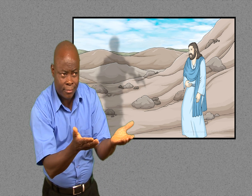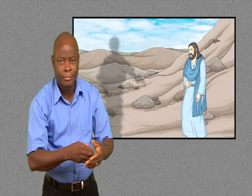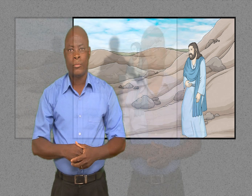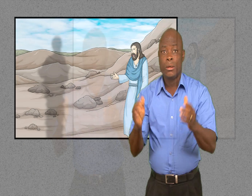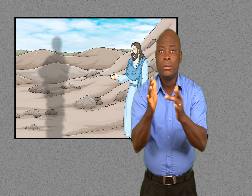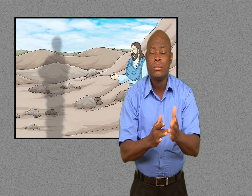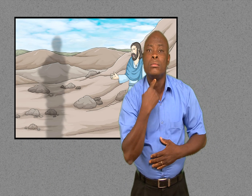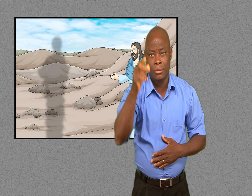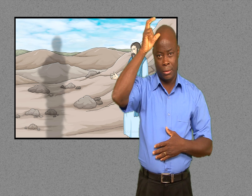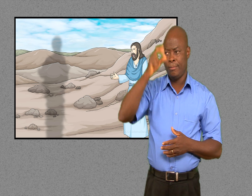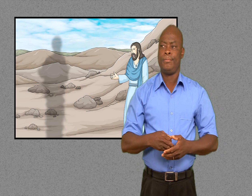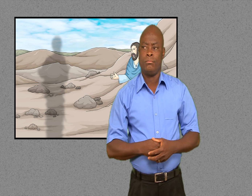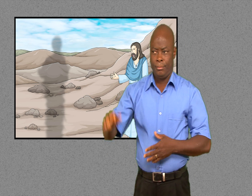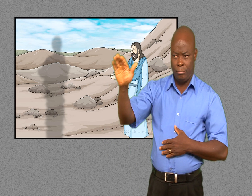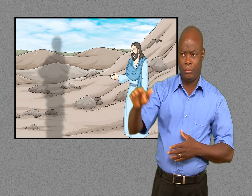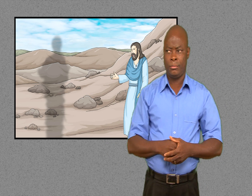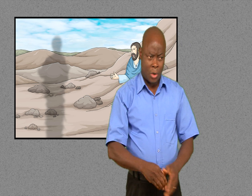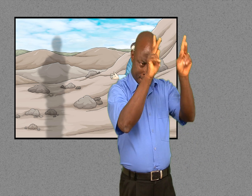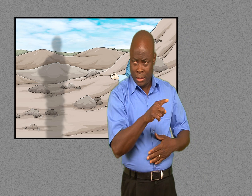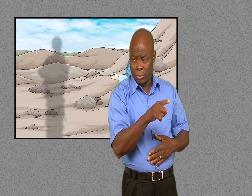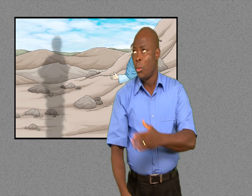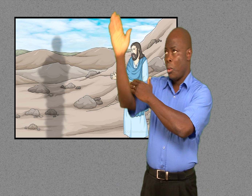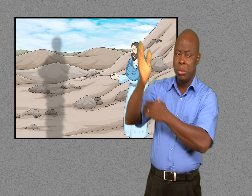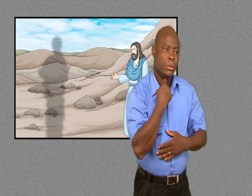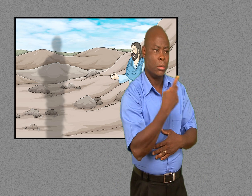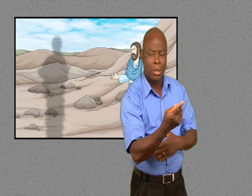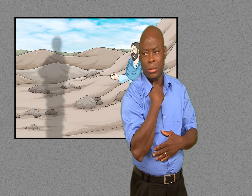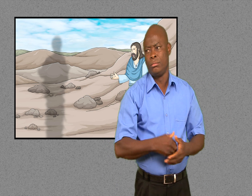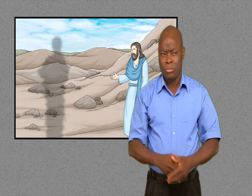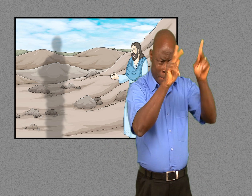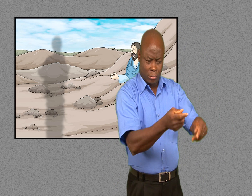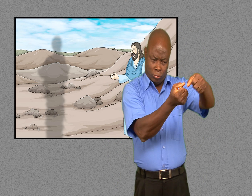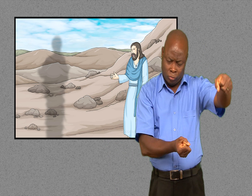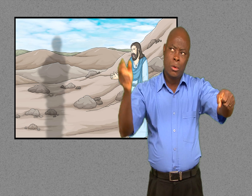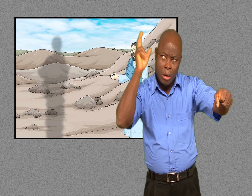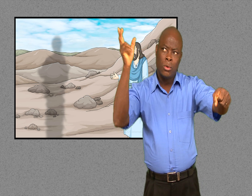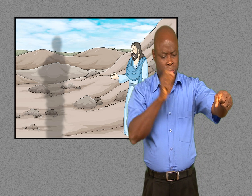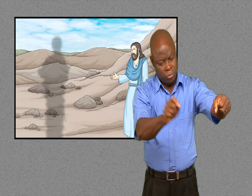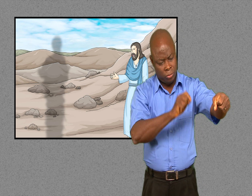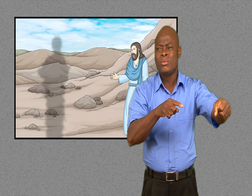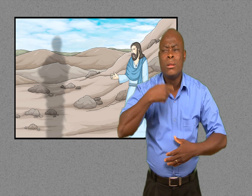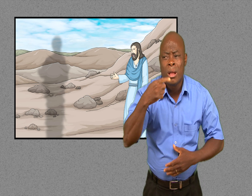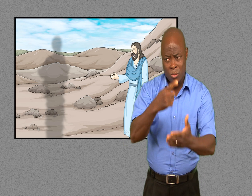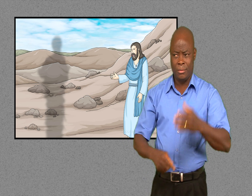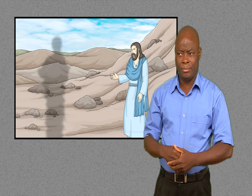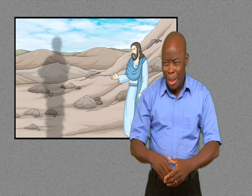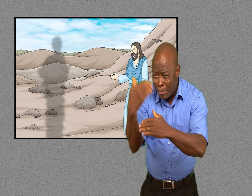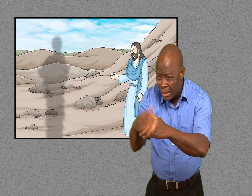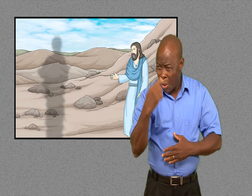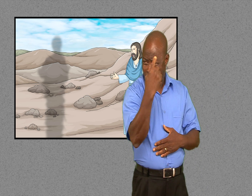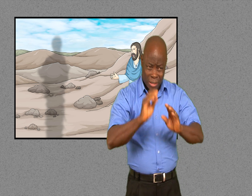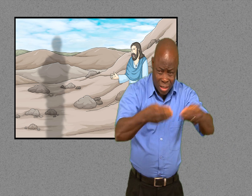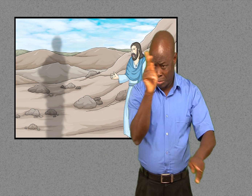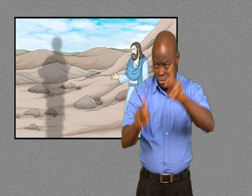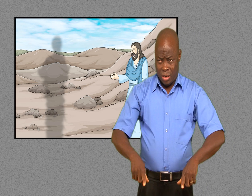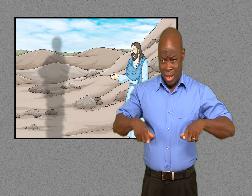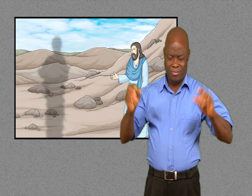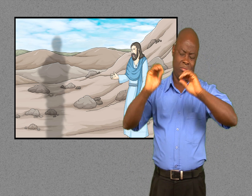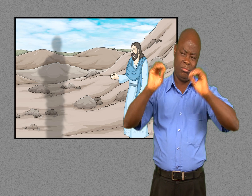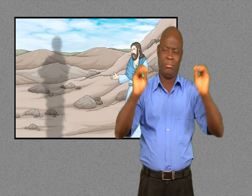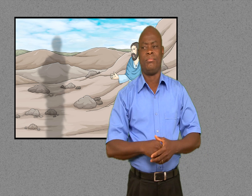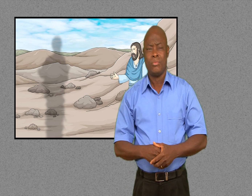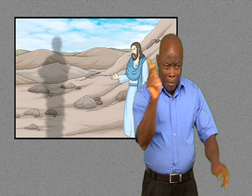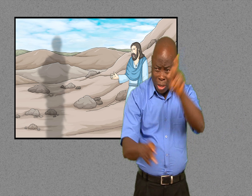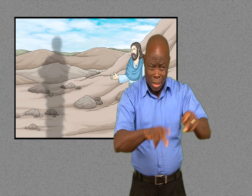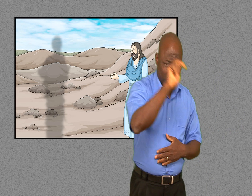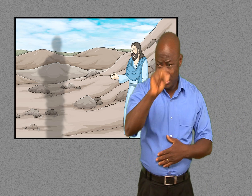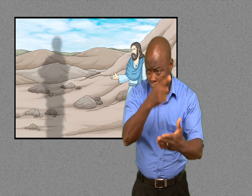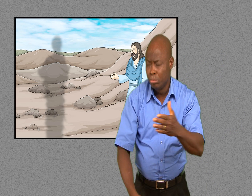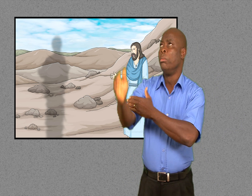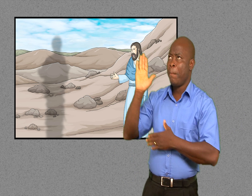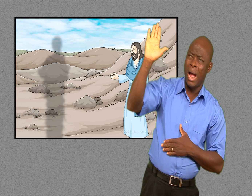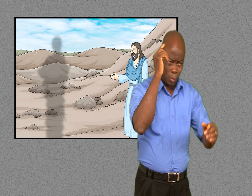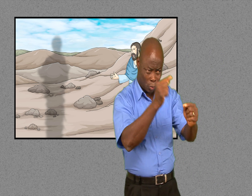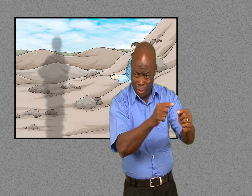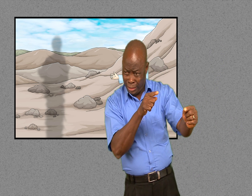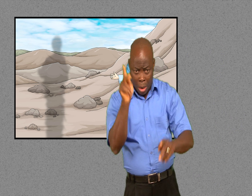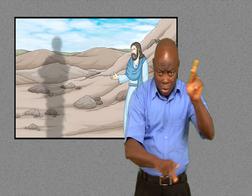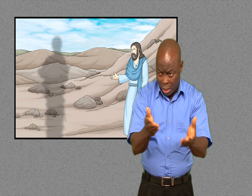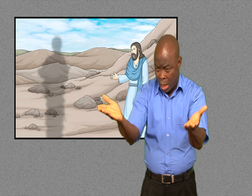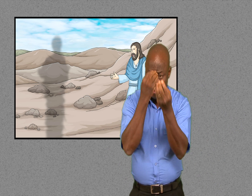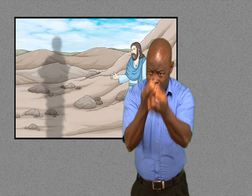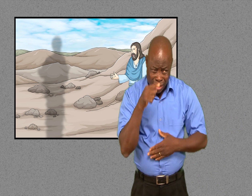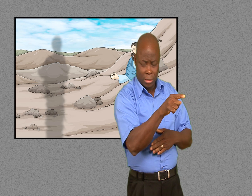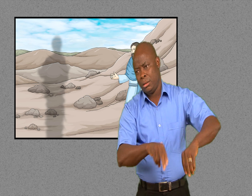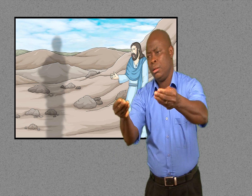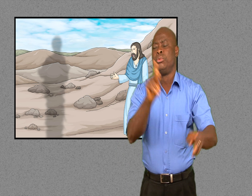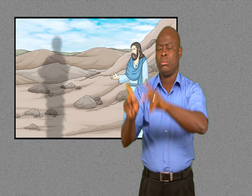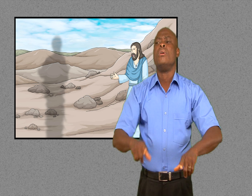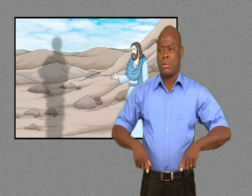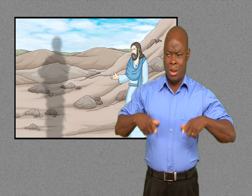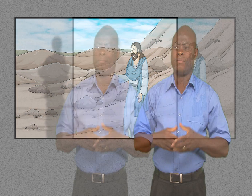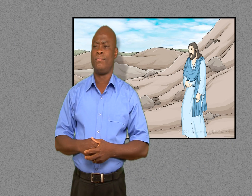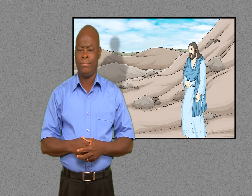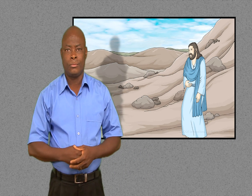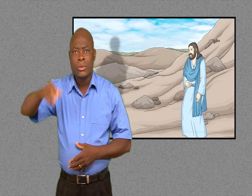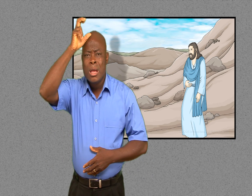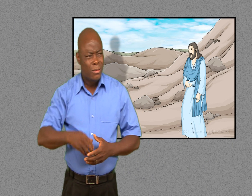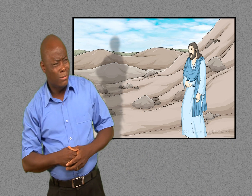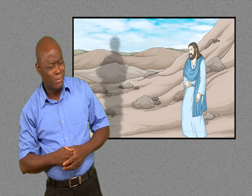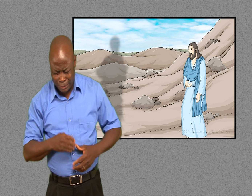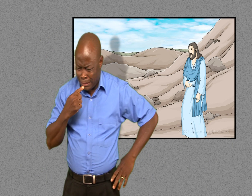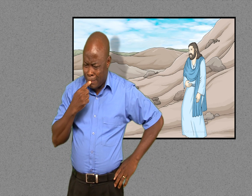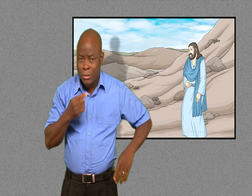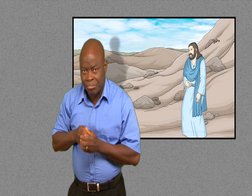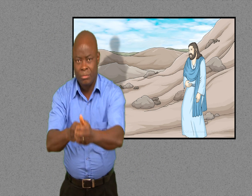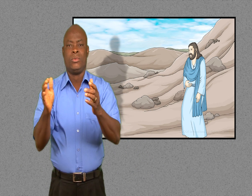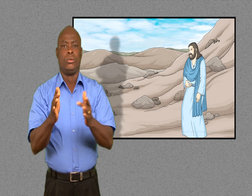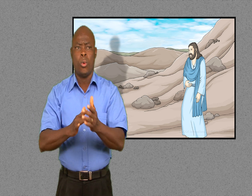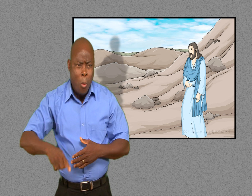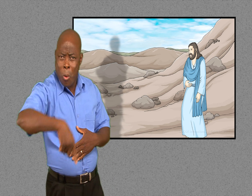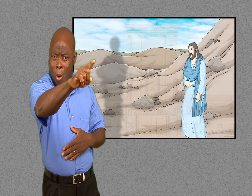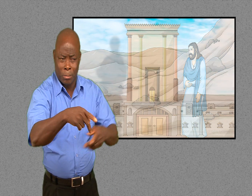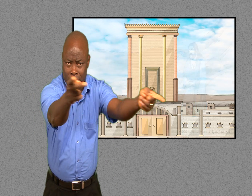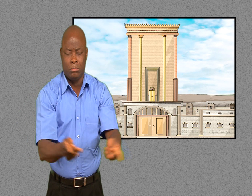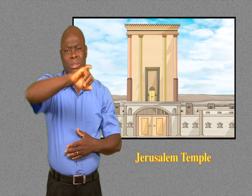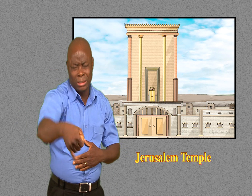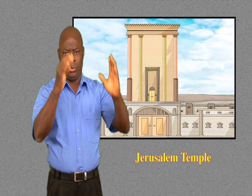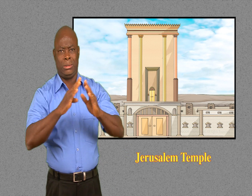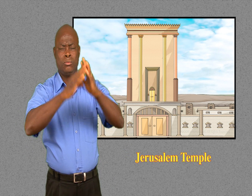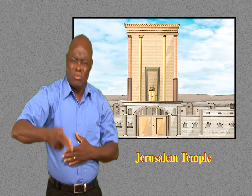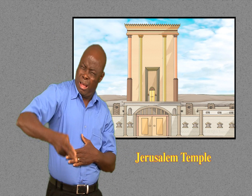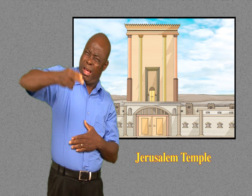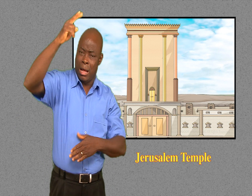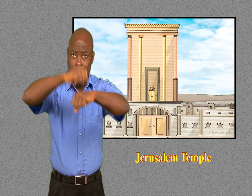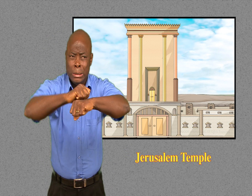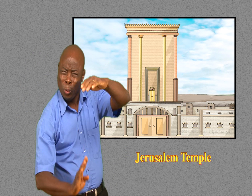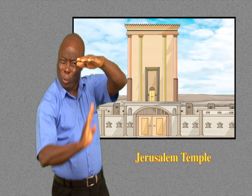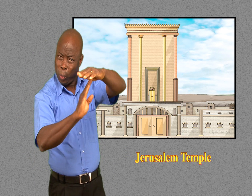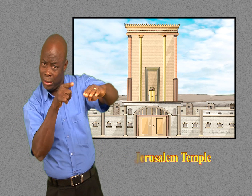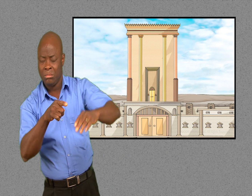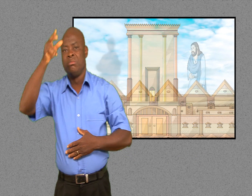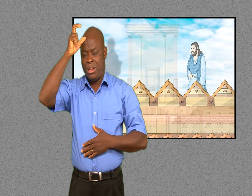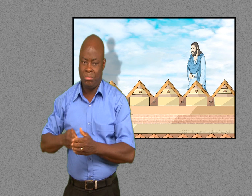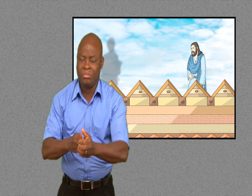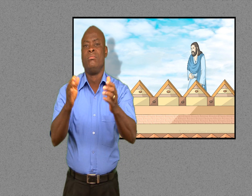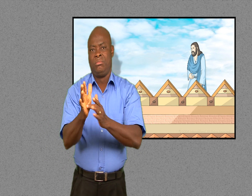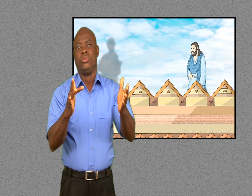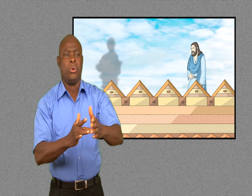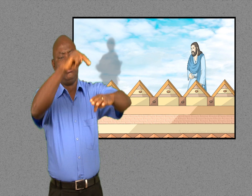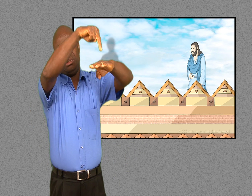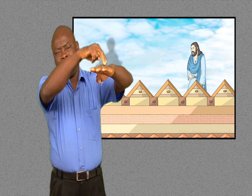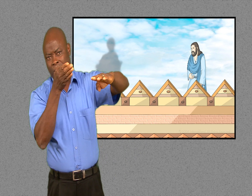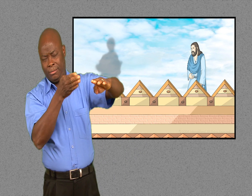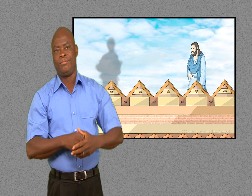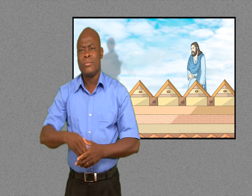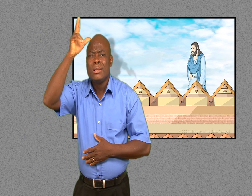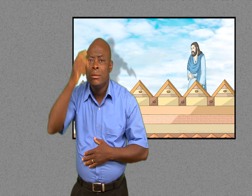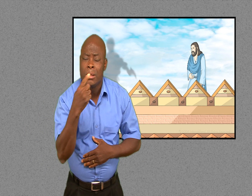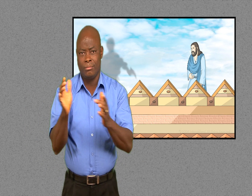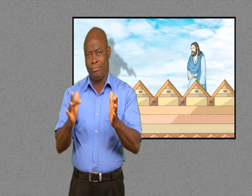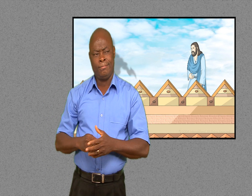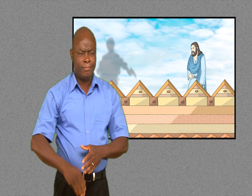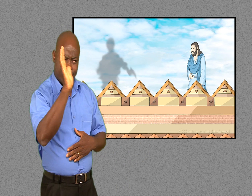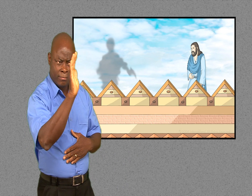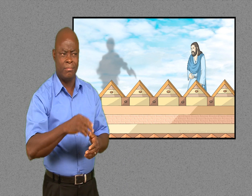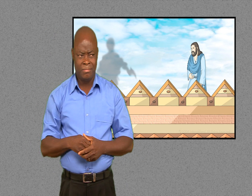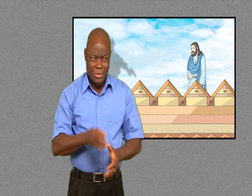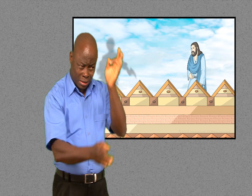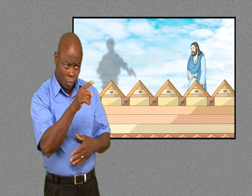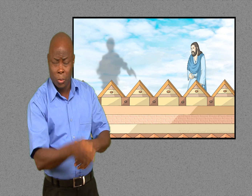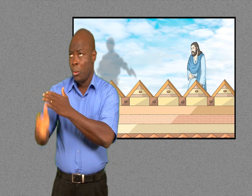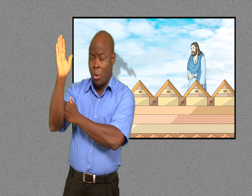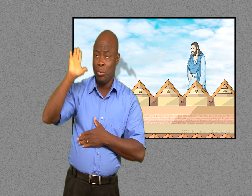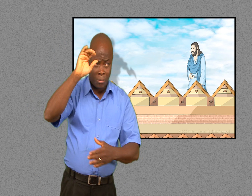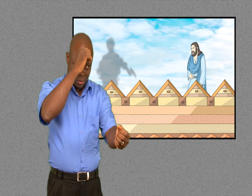But Jesus answered, “It is written: ‘Man shall not live on bread alone, but on every word that comes from the mouth of God.’” Then the devil took Him to the holy city and set Him on the pinnacle of the temple.